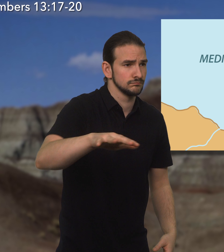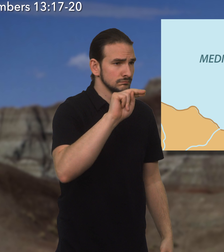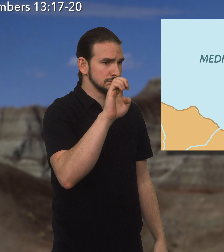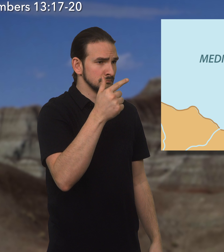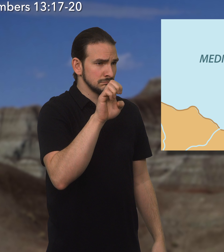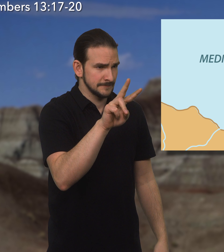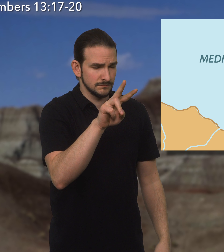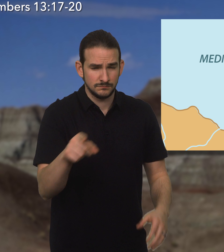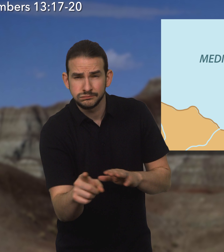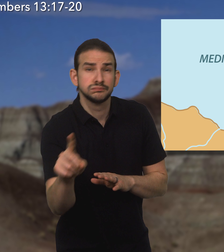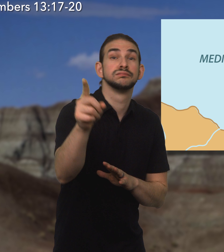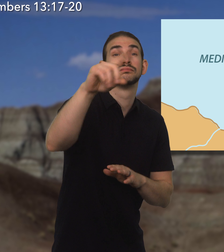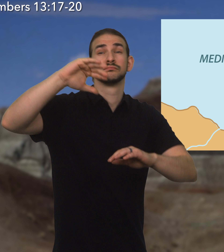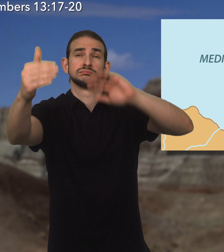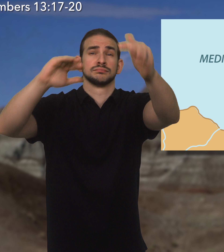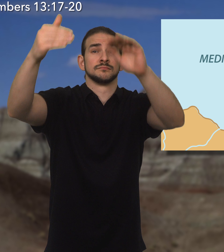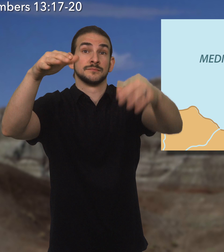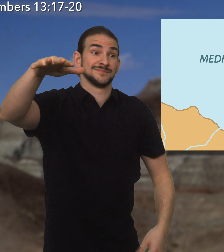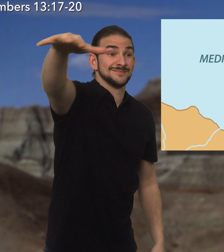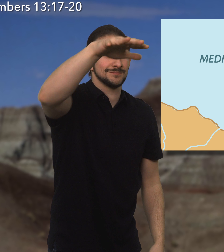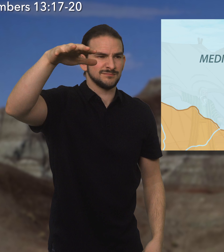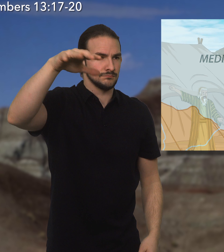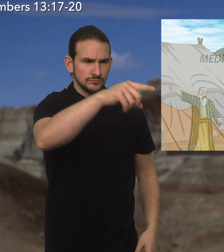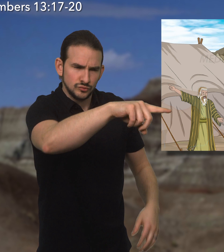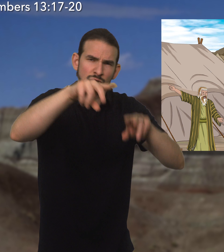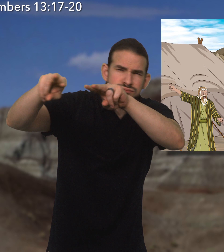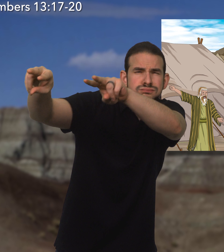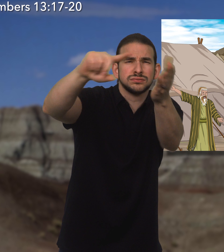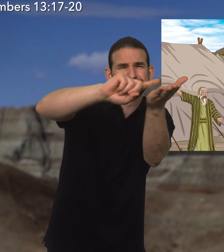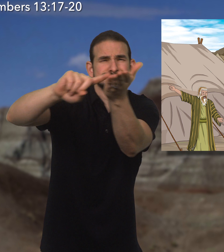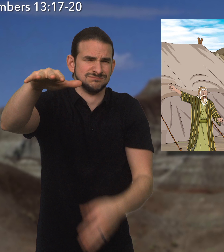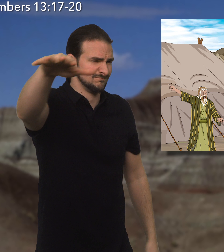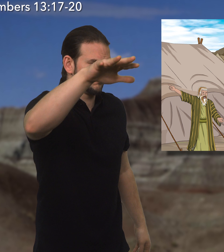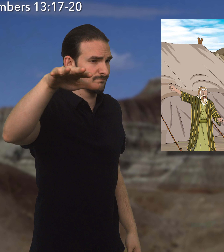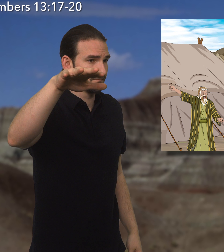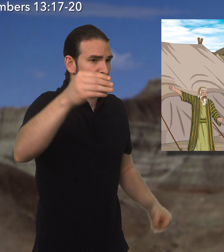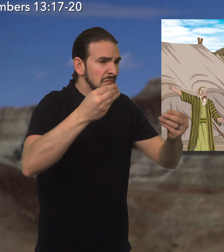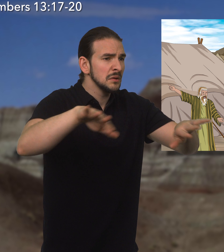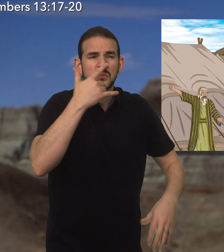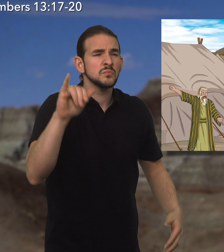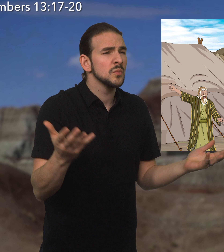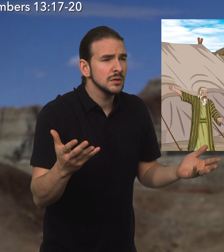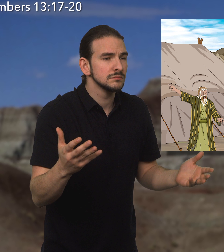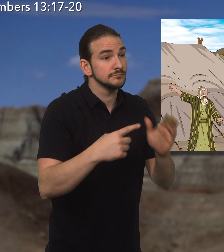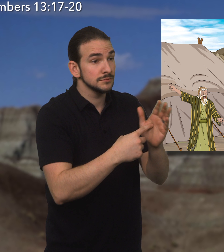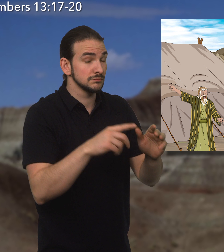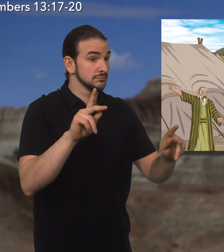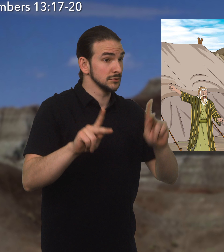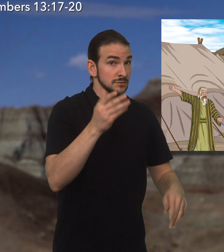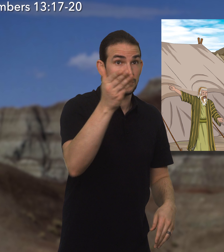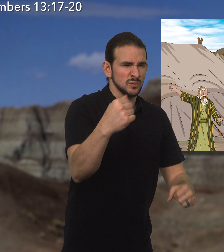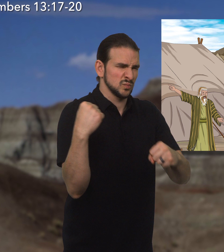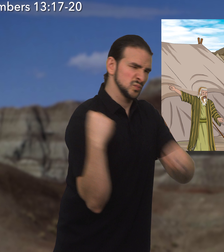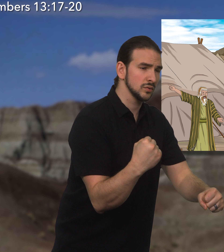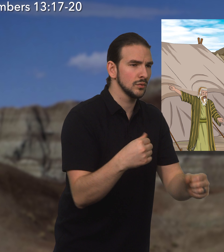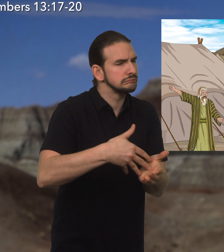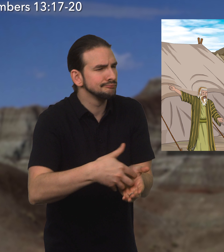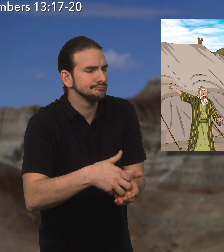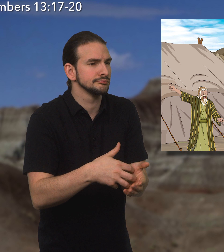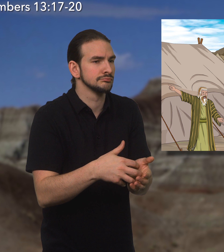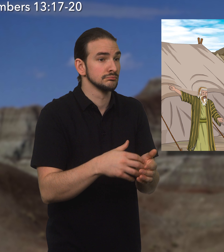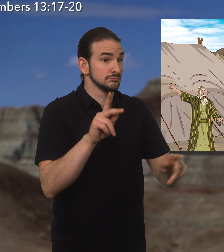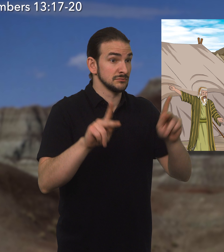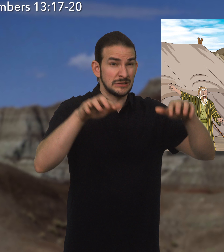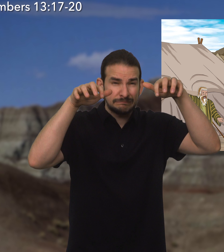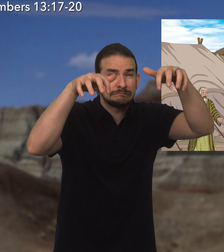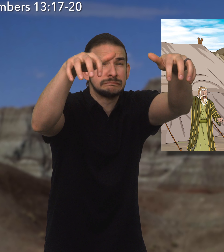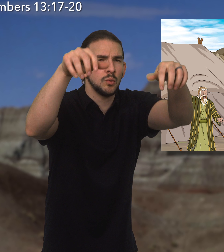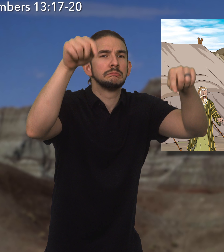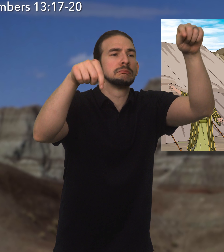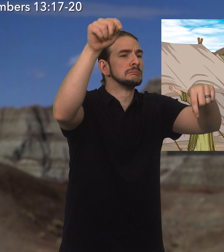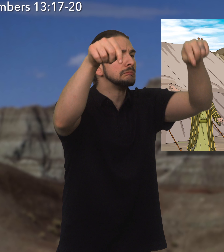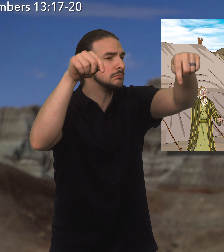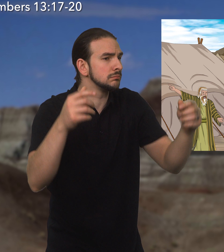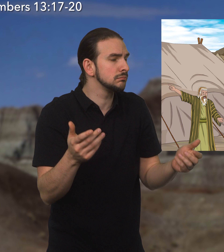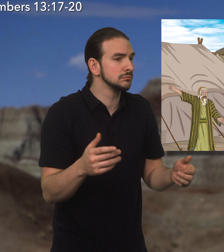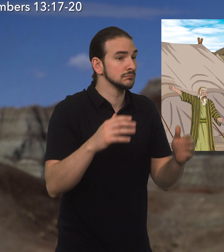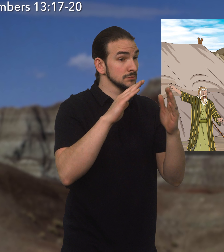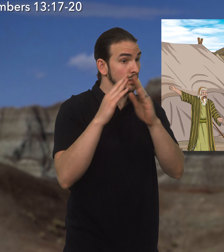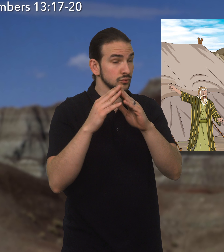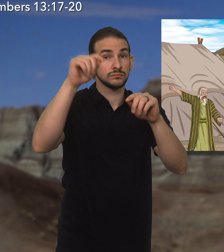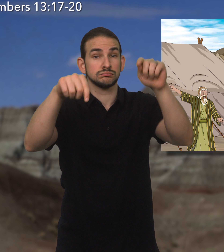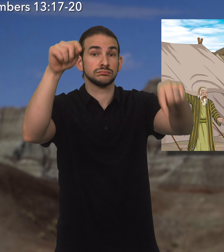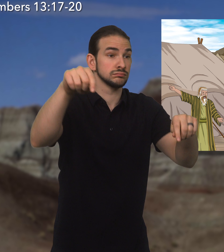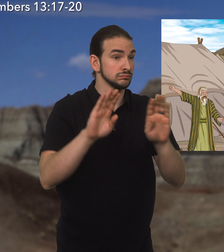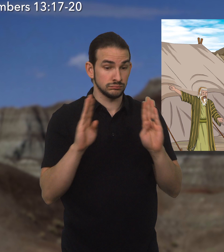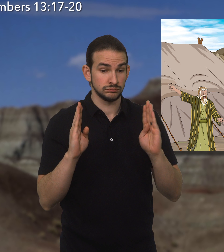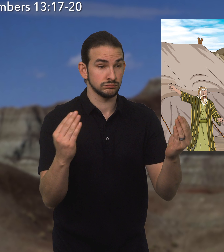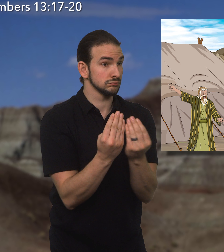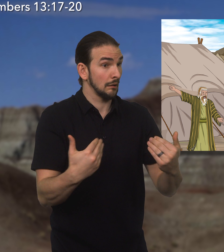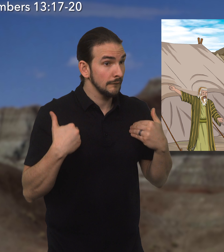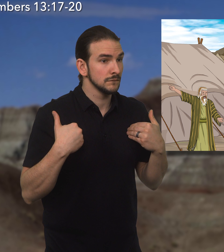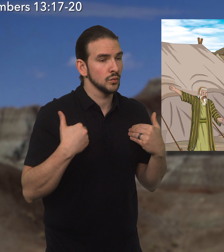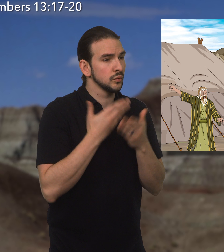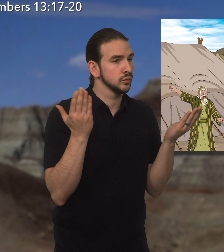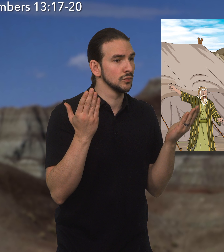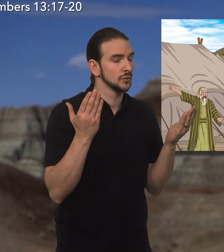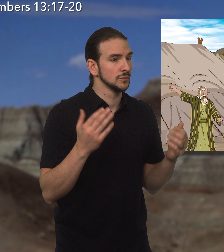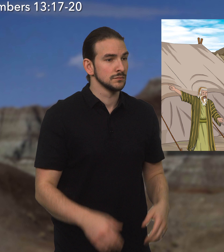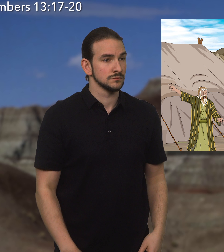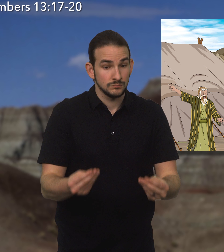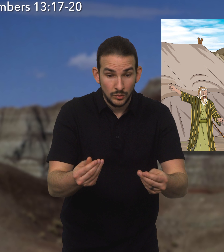See what the land is like and whether its people are strong or weak, few or many. Is the land where they live good or bad?